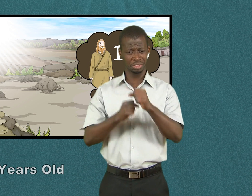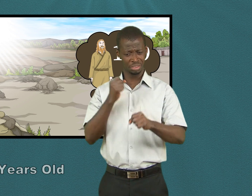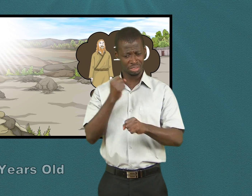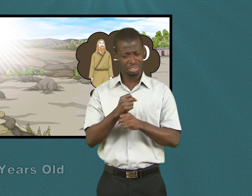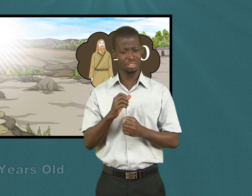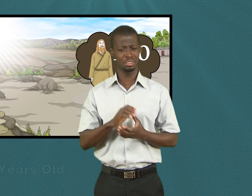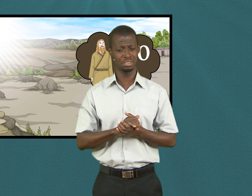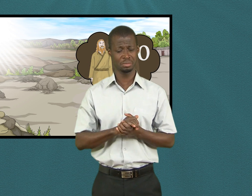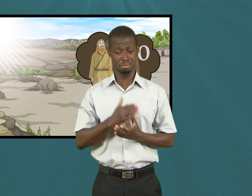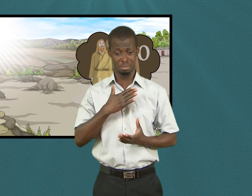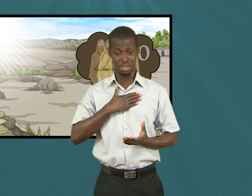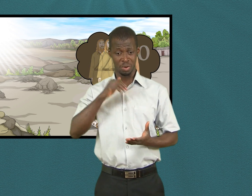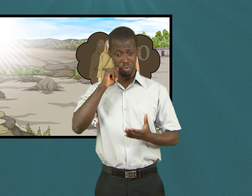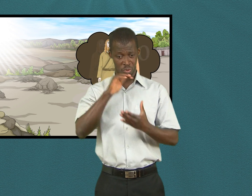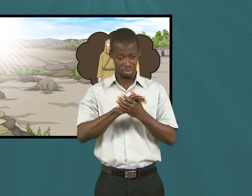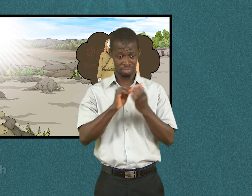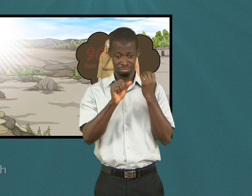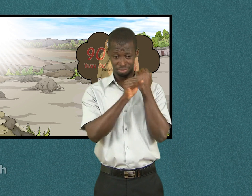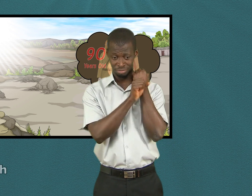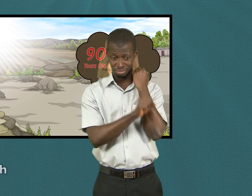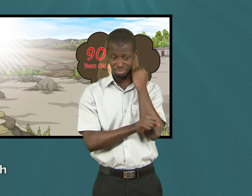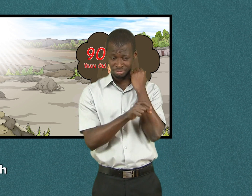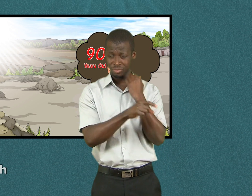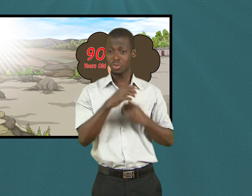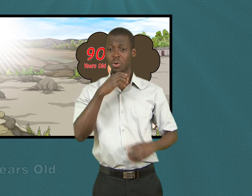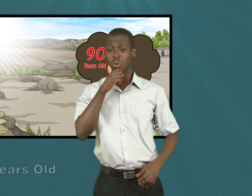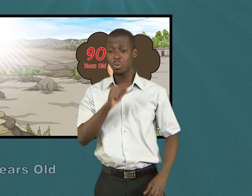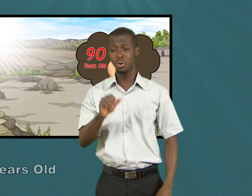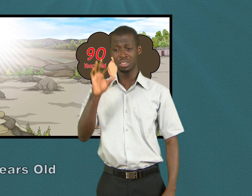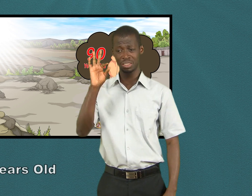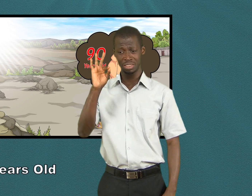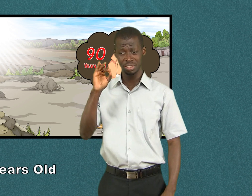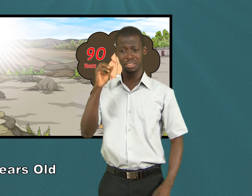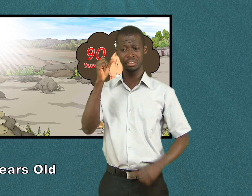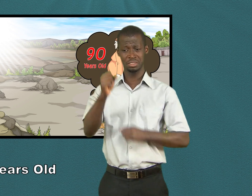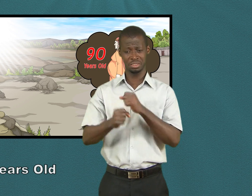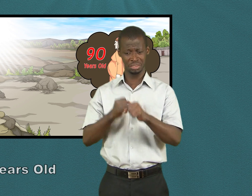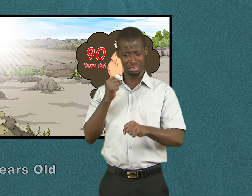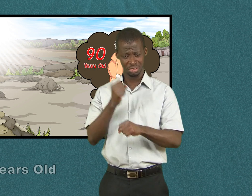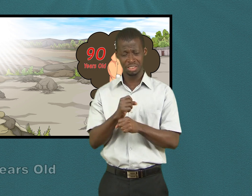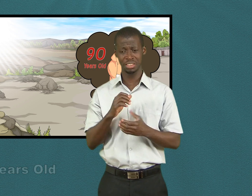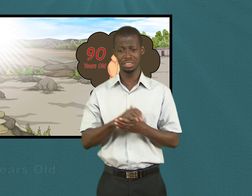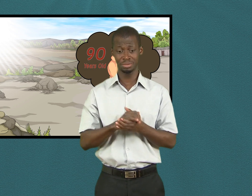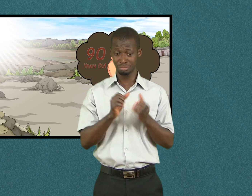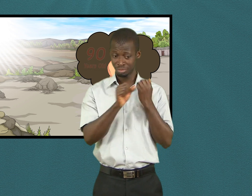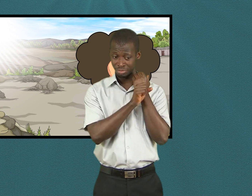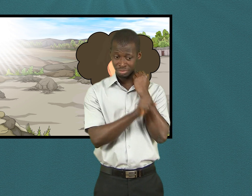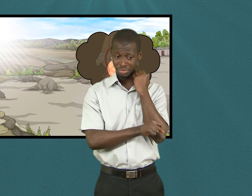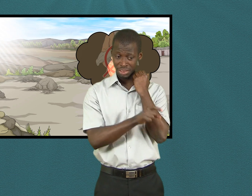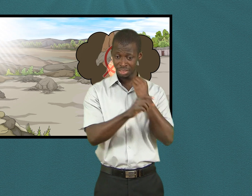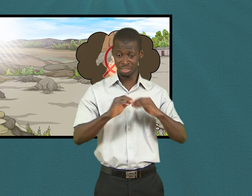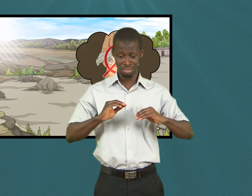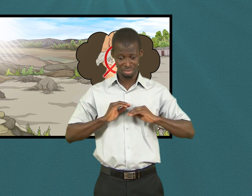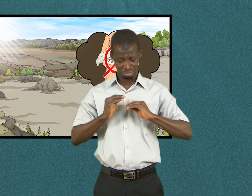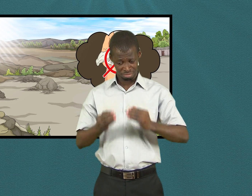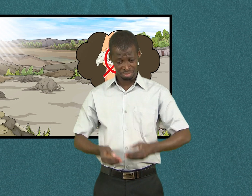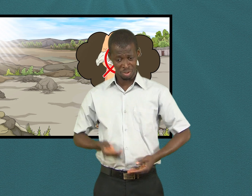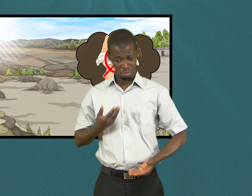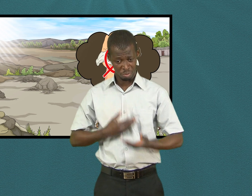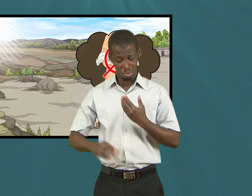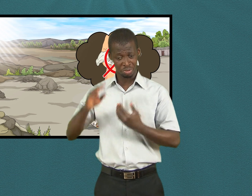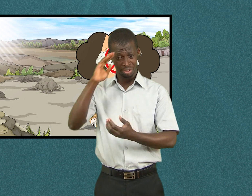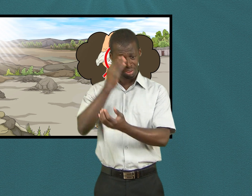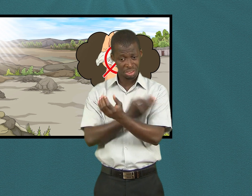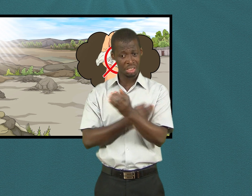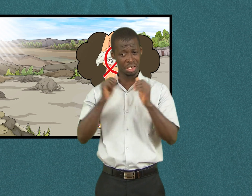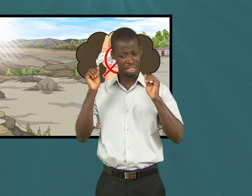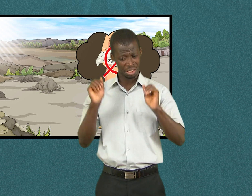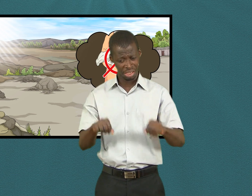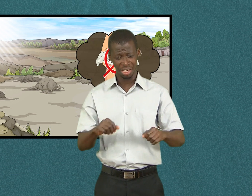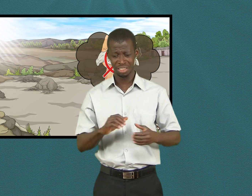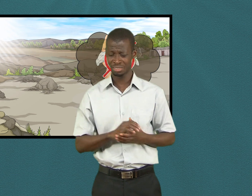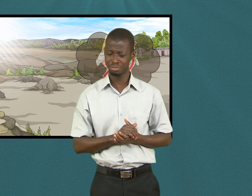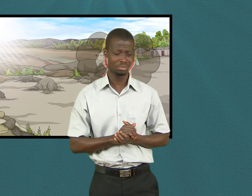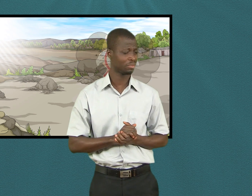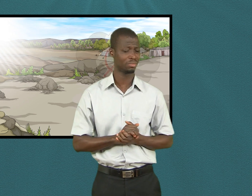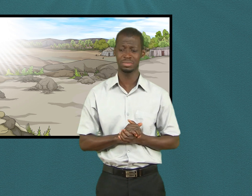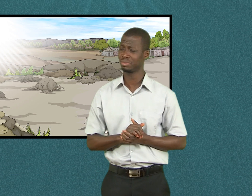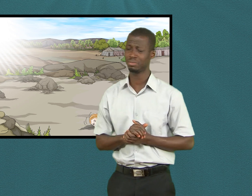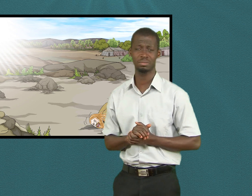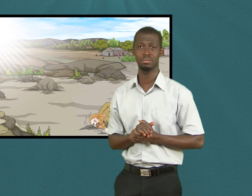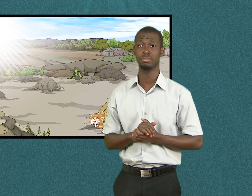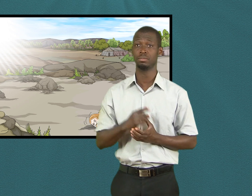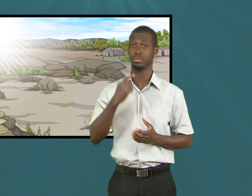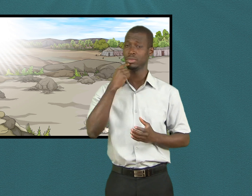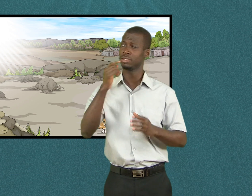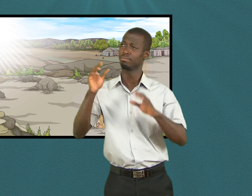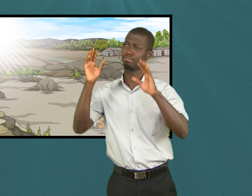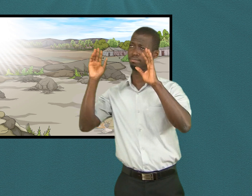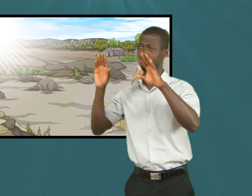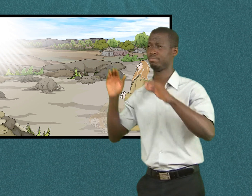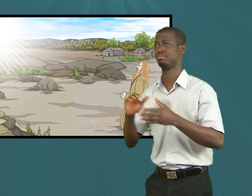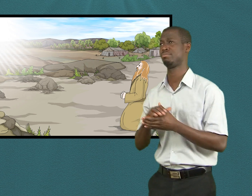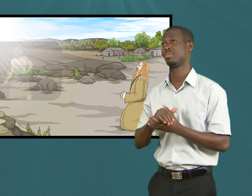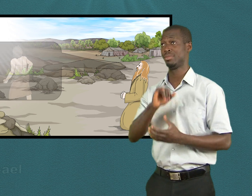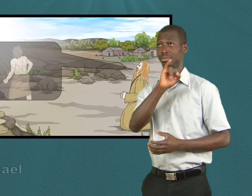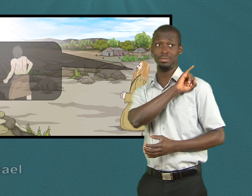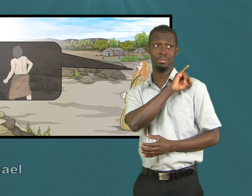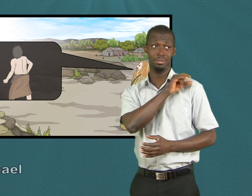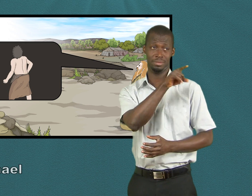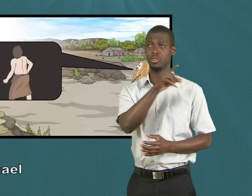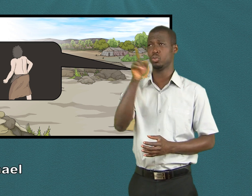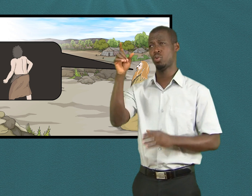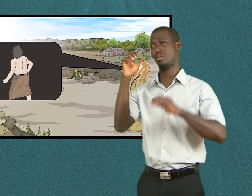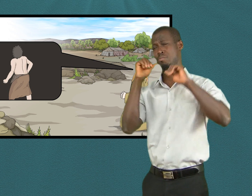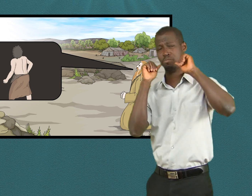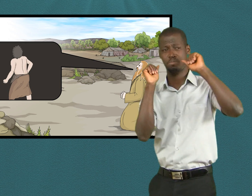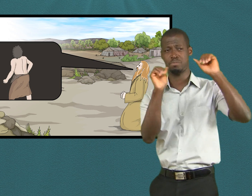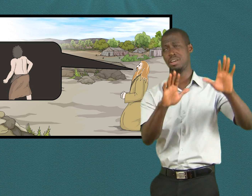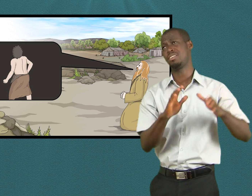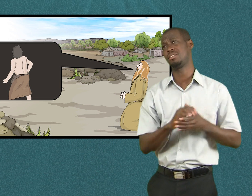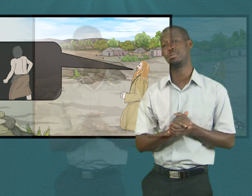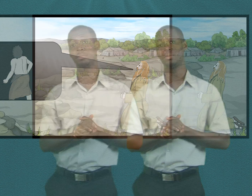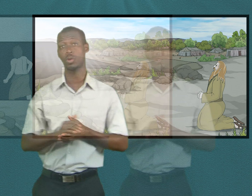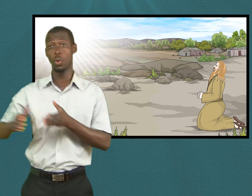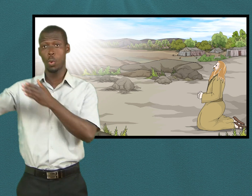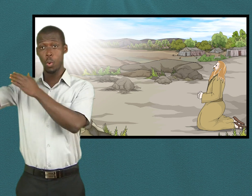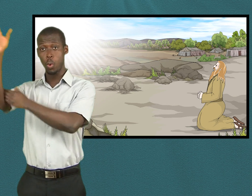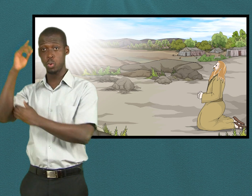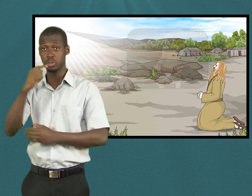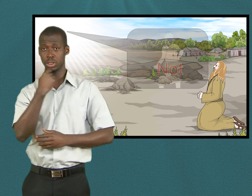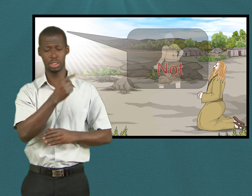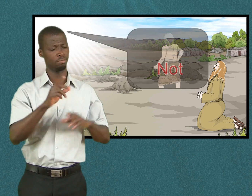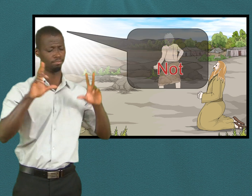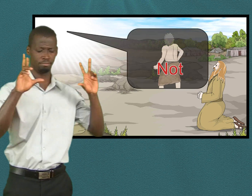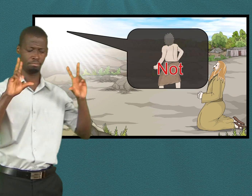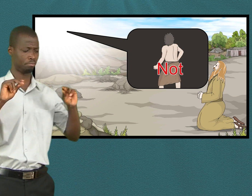Can Sarah give birth at the age of ninety?” And Abraham said to God, “O that Ishmael might live under Your blessing!”